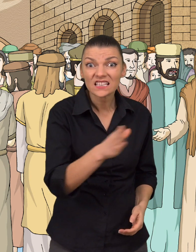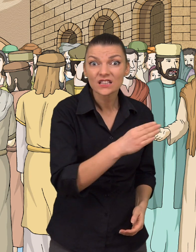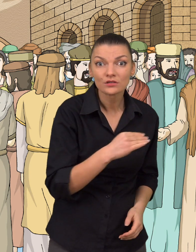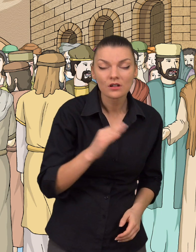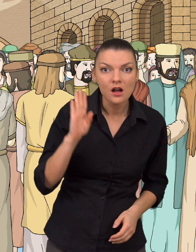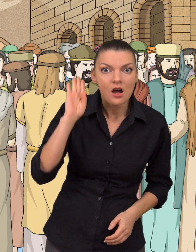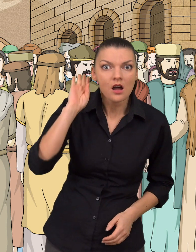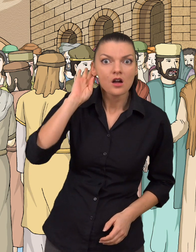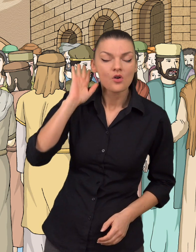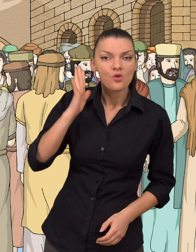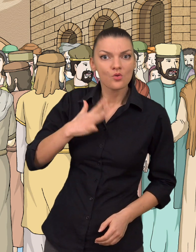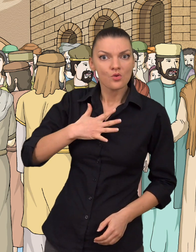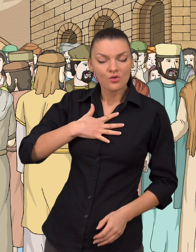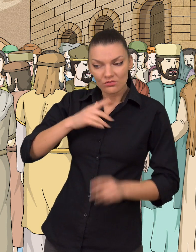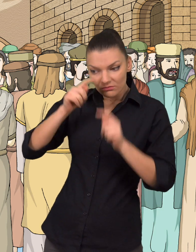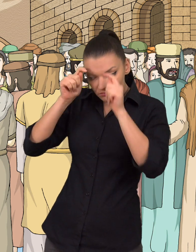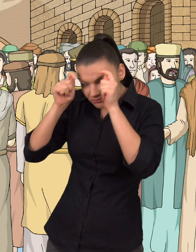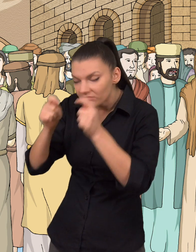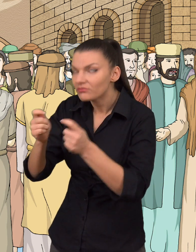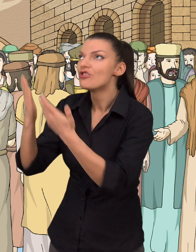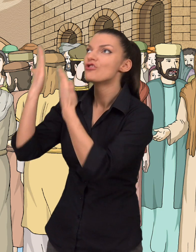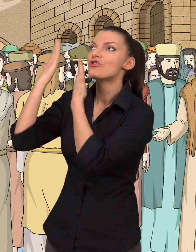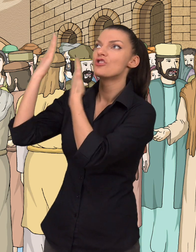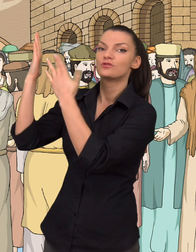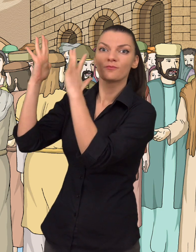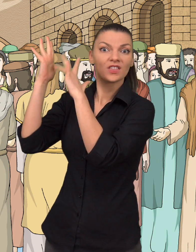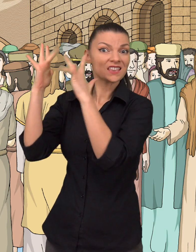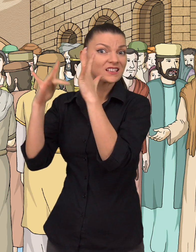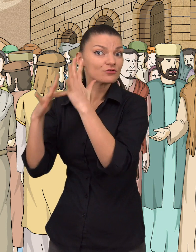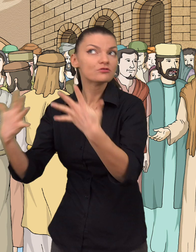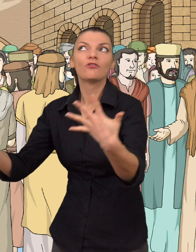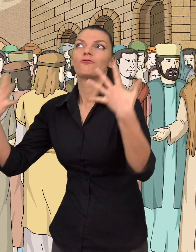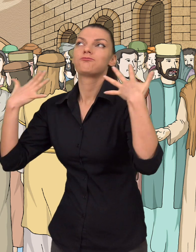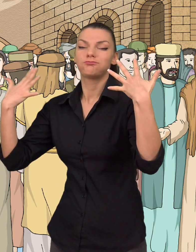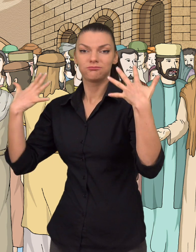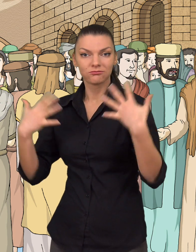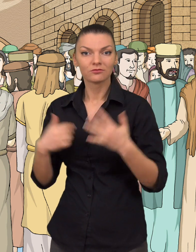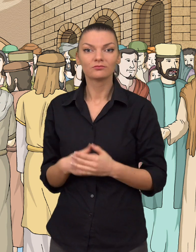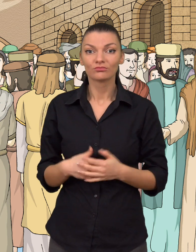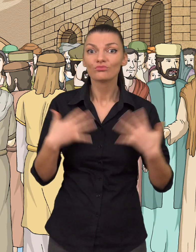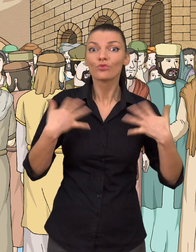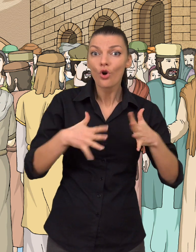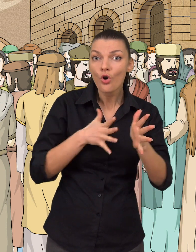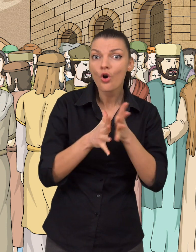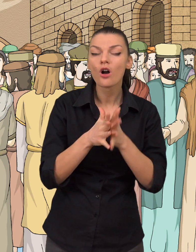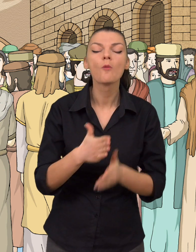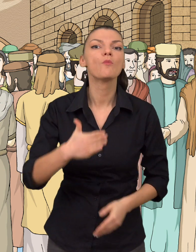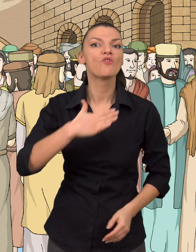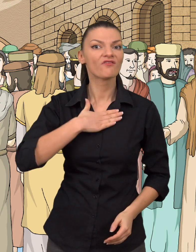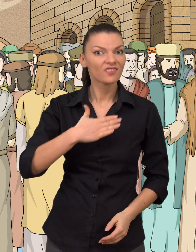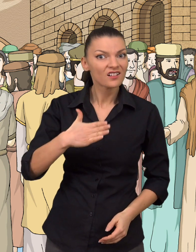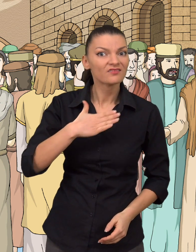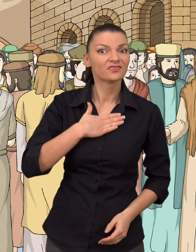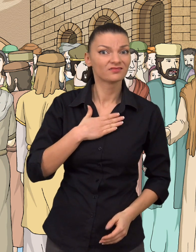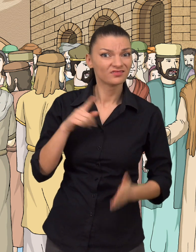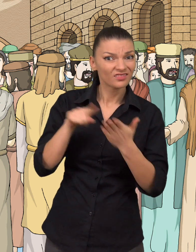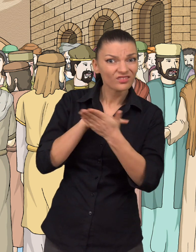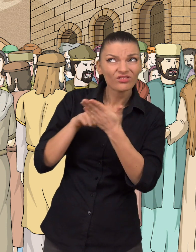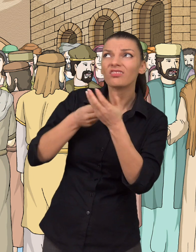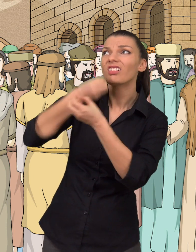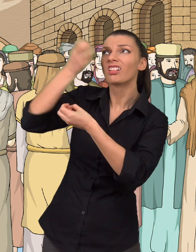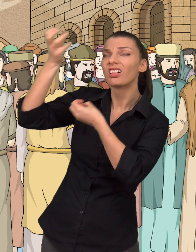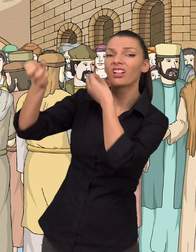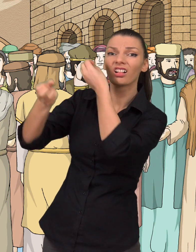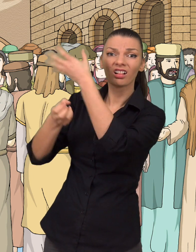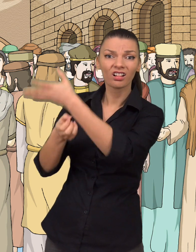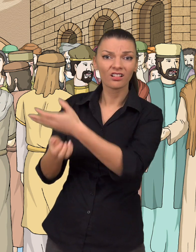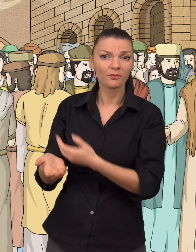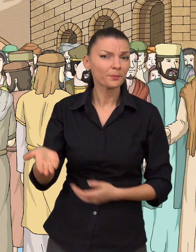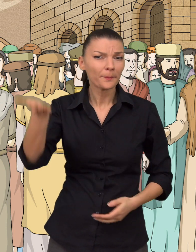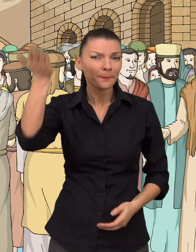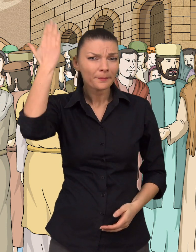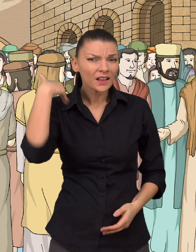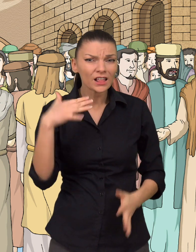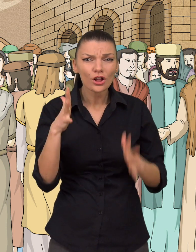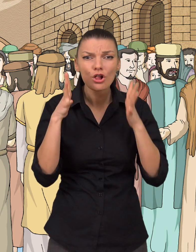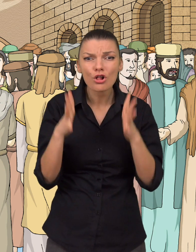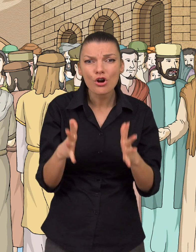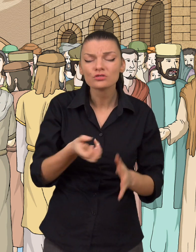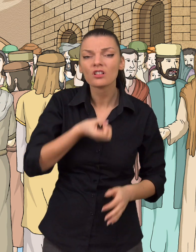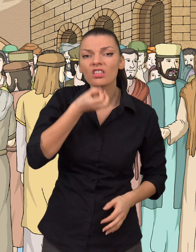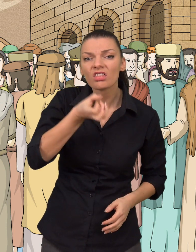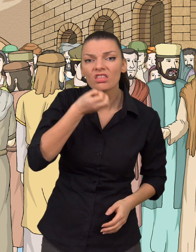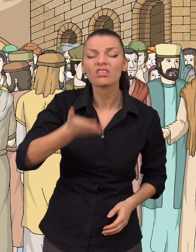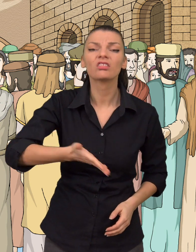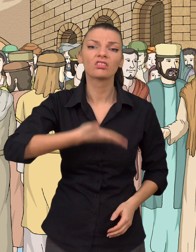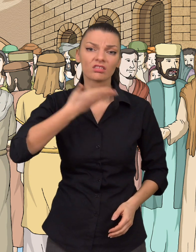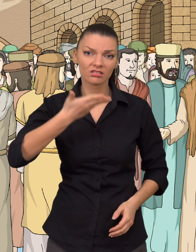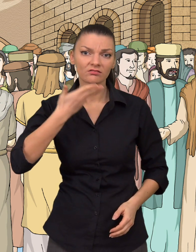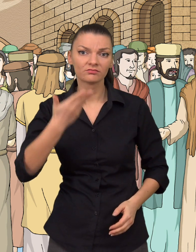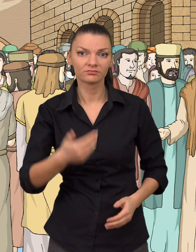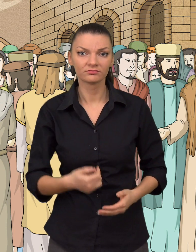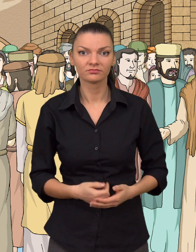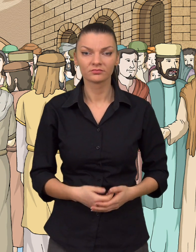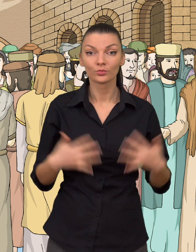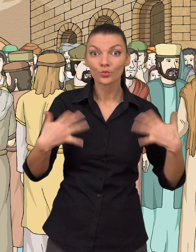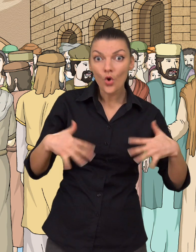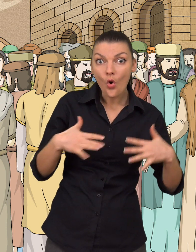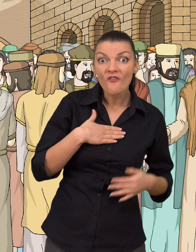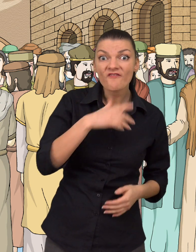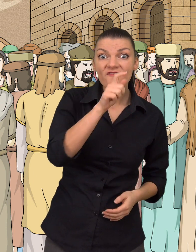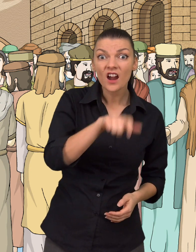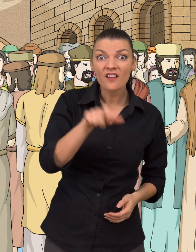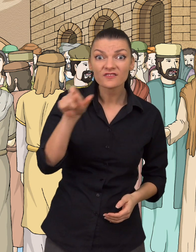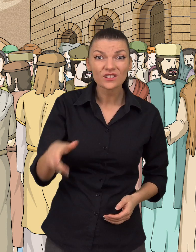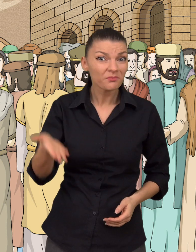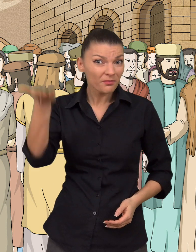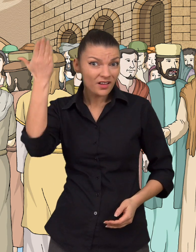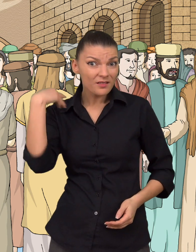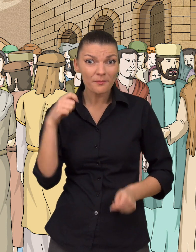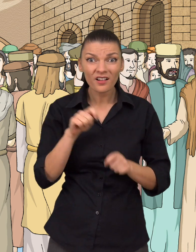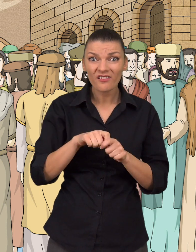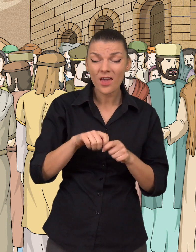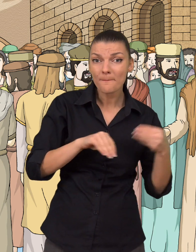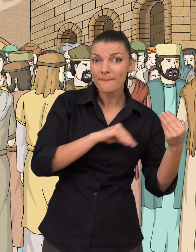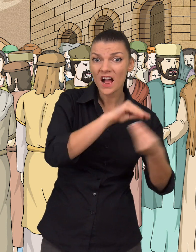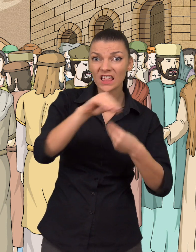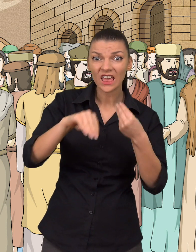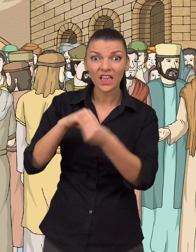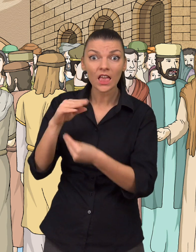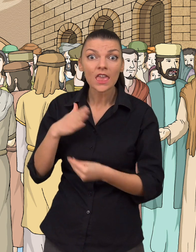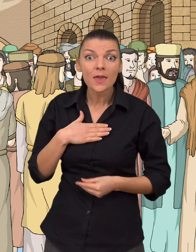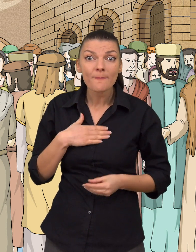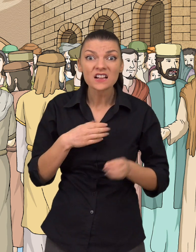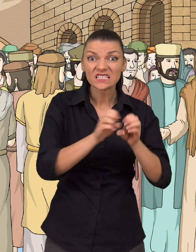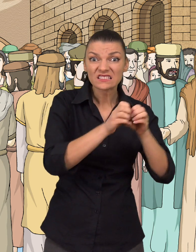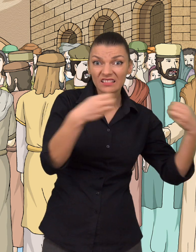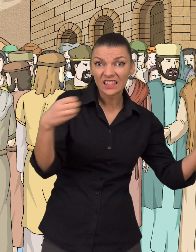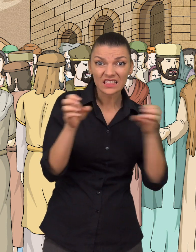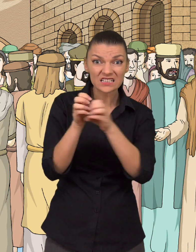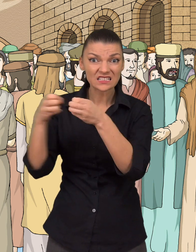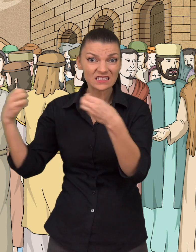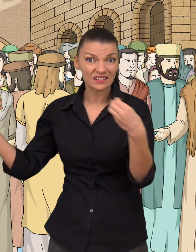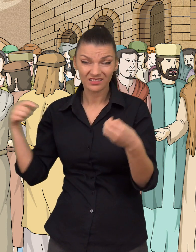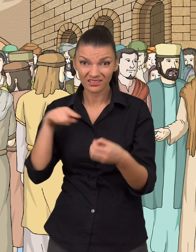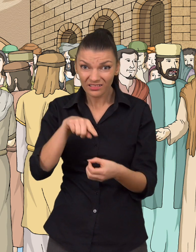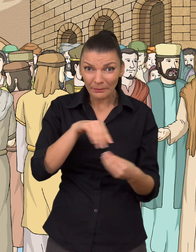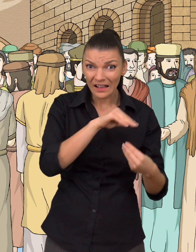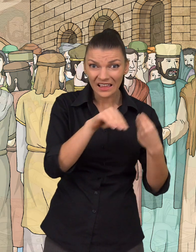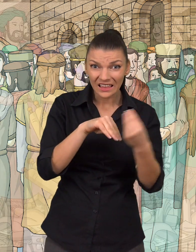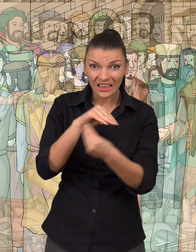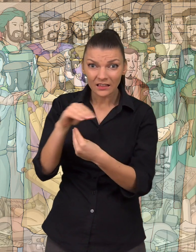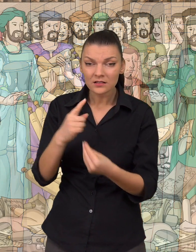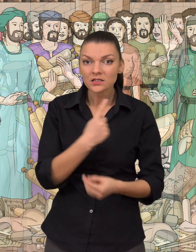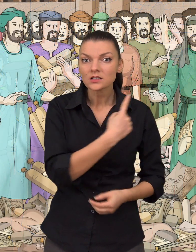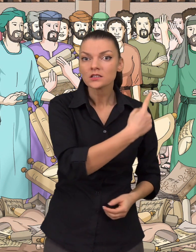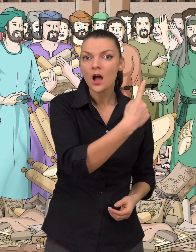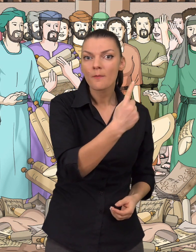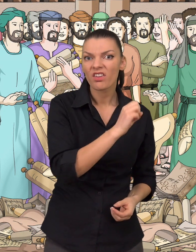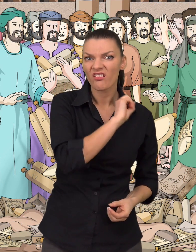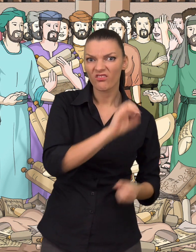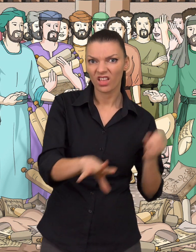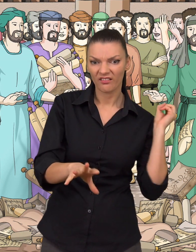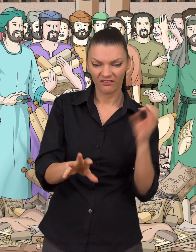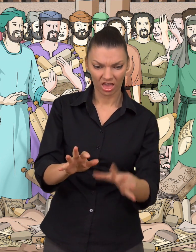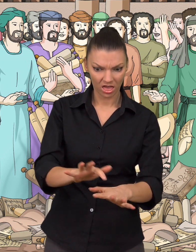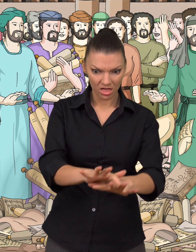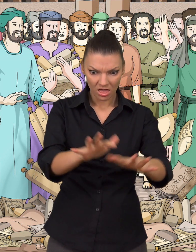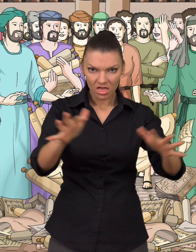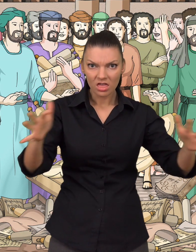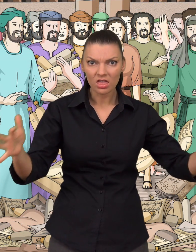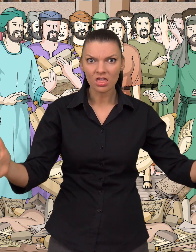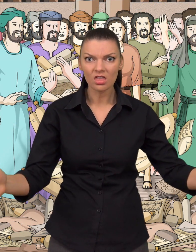So the name of the Lord Jesus was held in high honor. Many who had believed now came forward, confessing and disclosing their deeds.